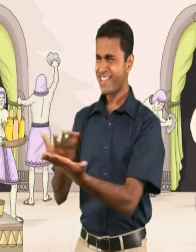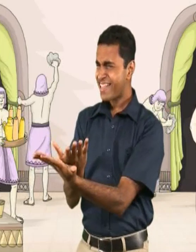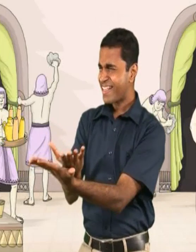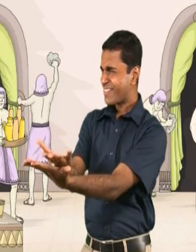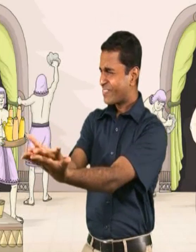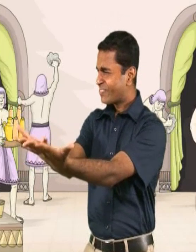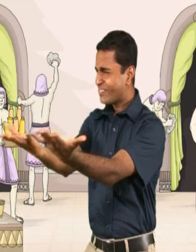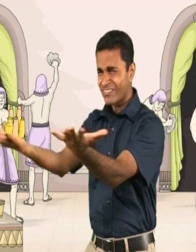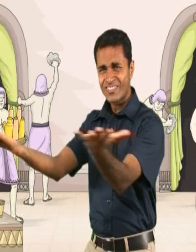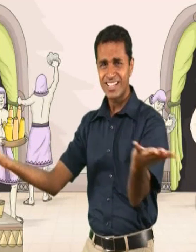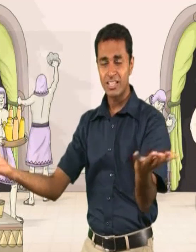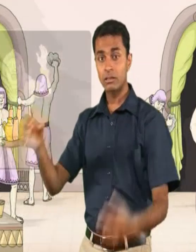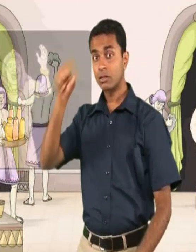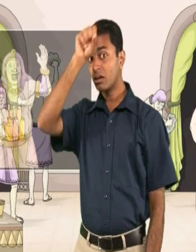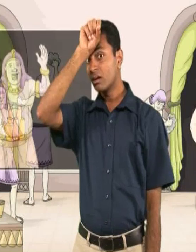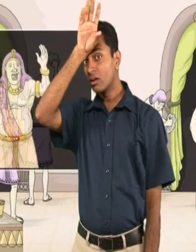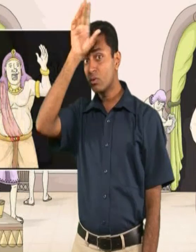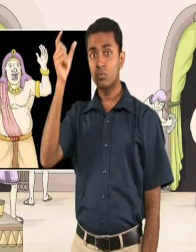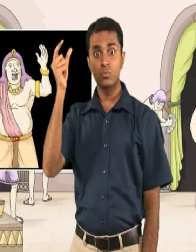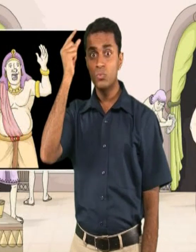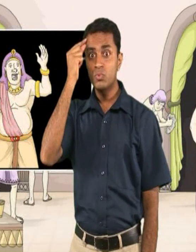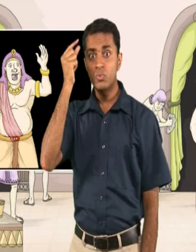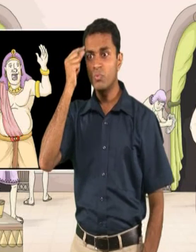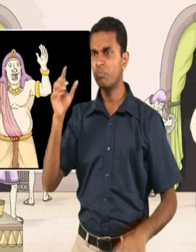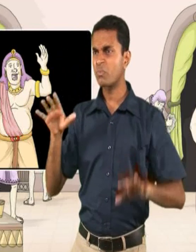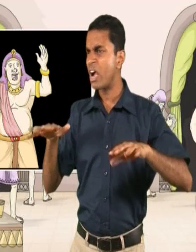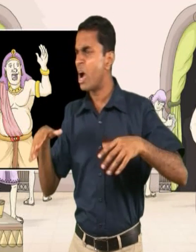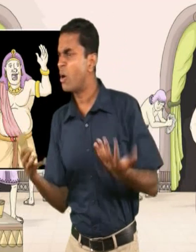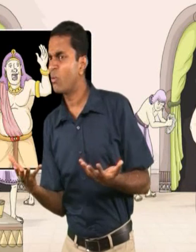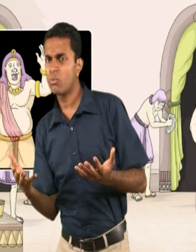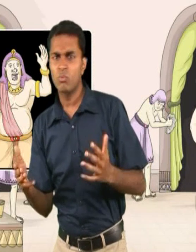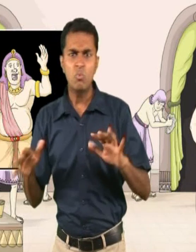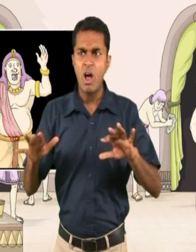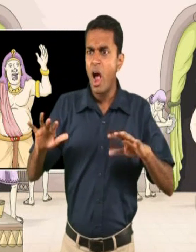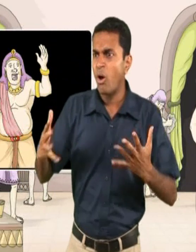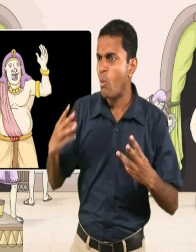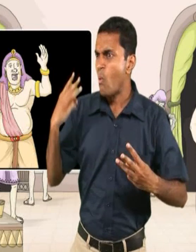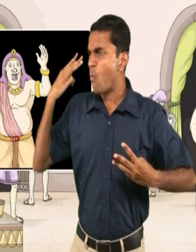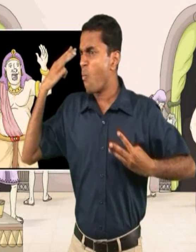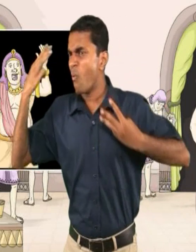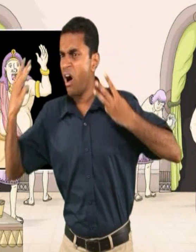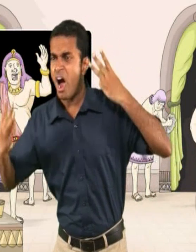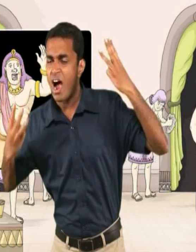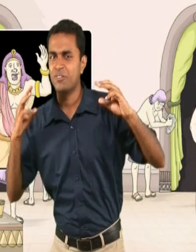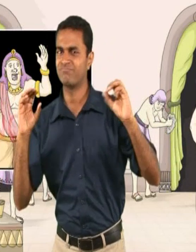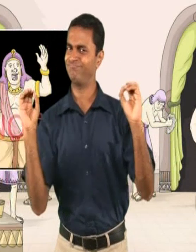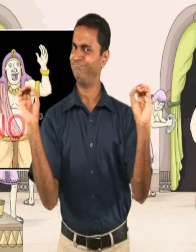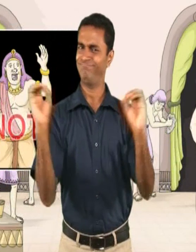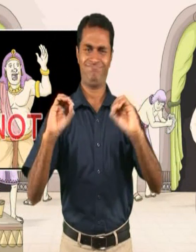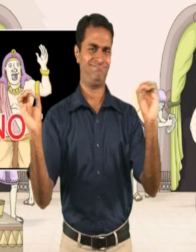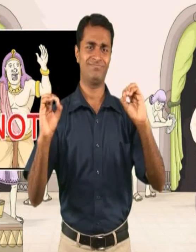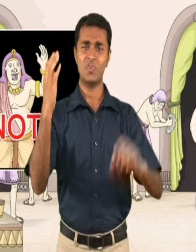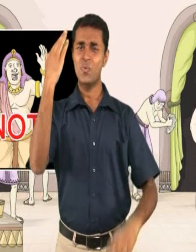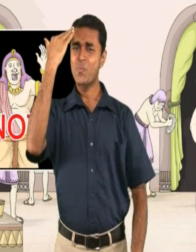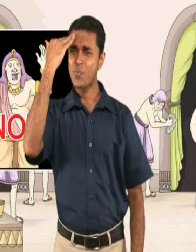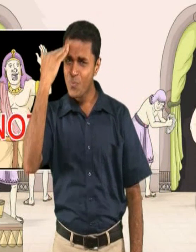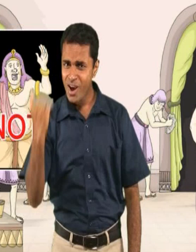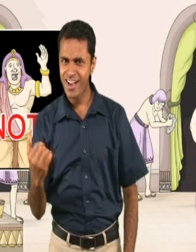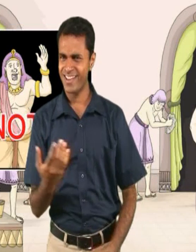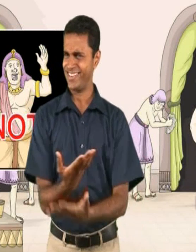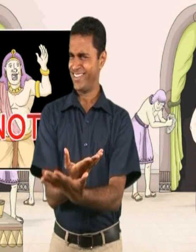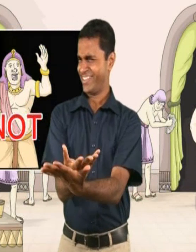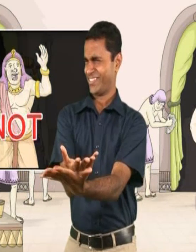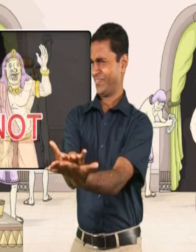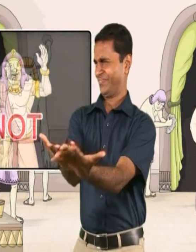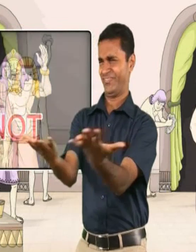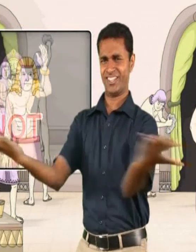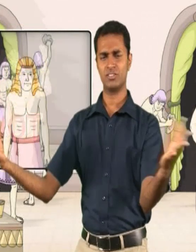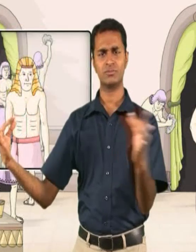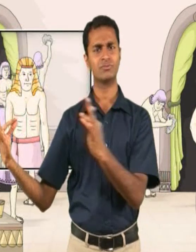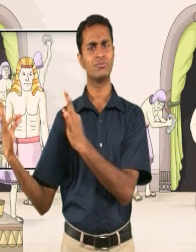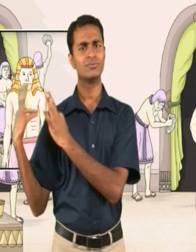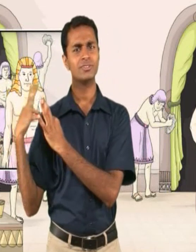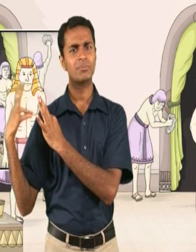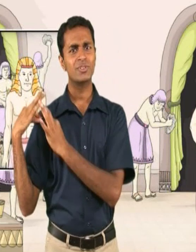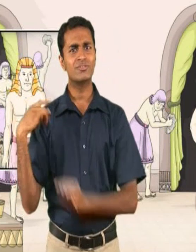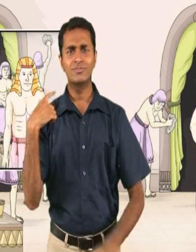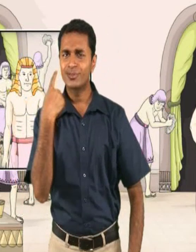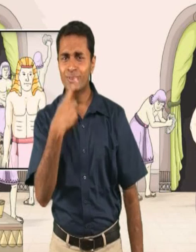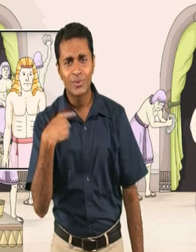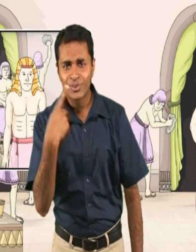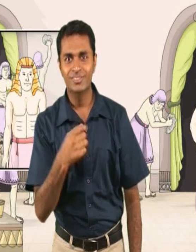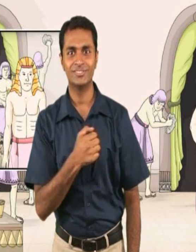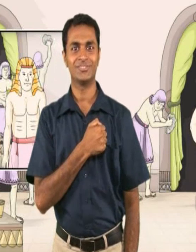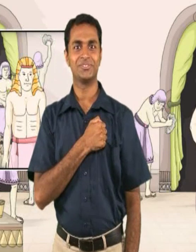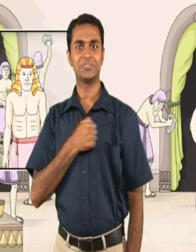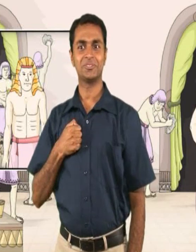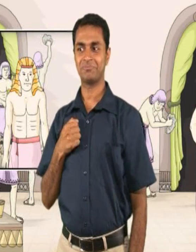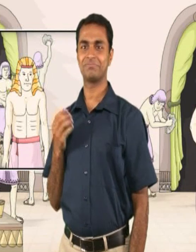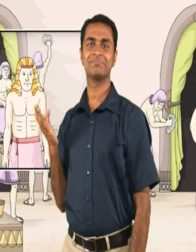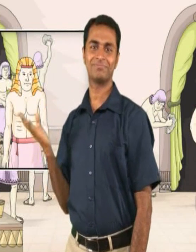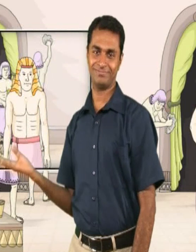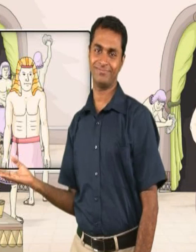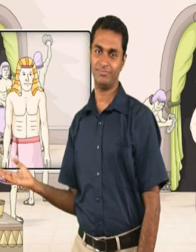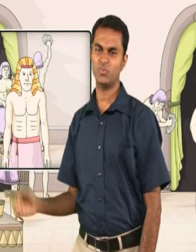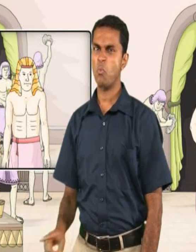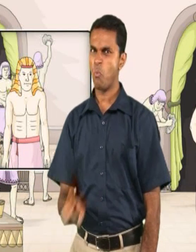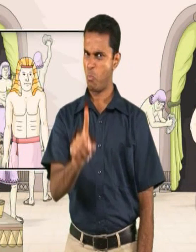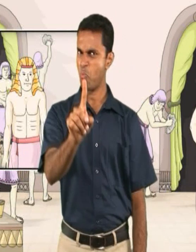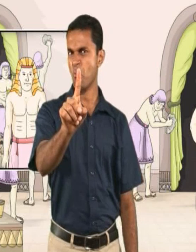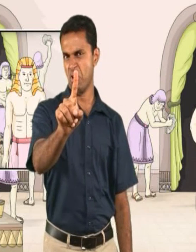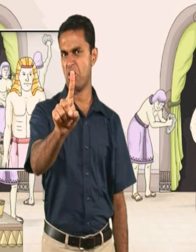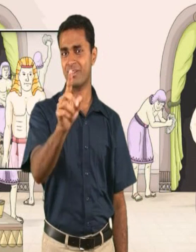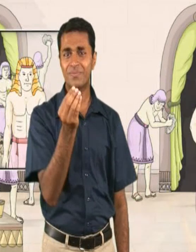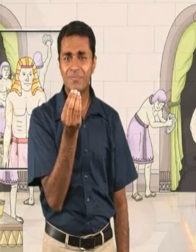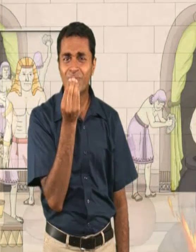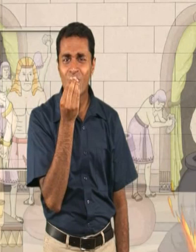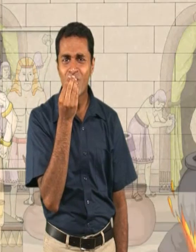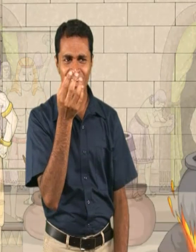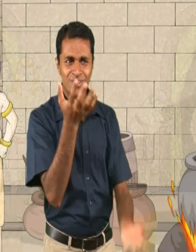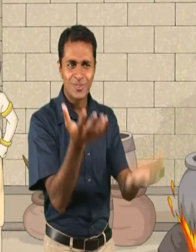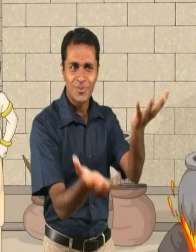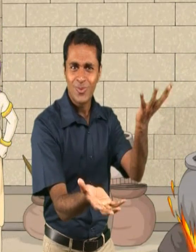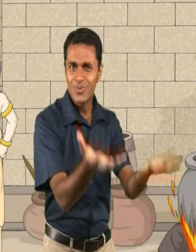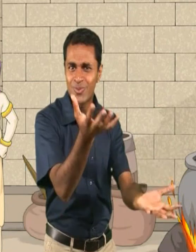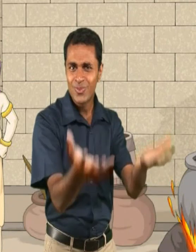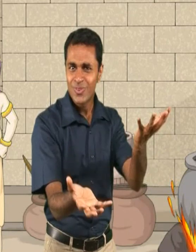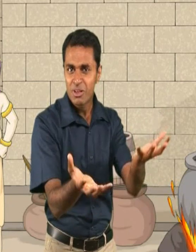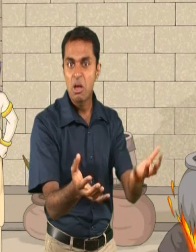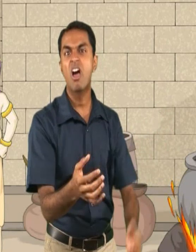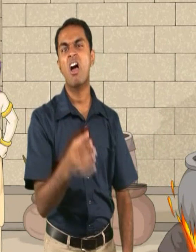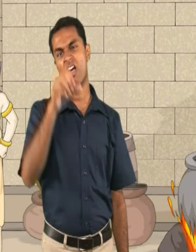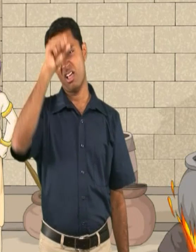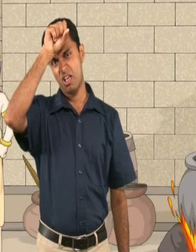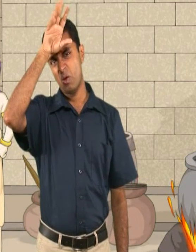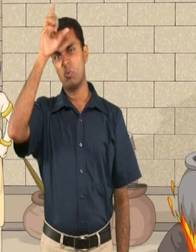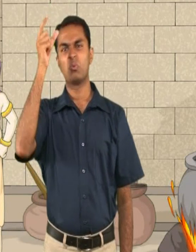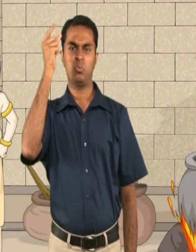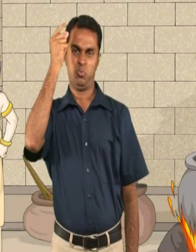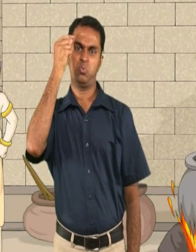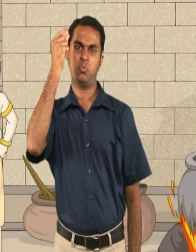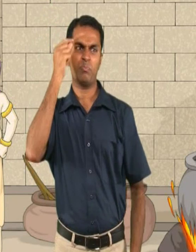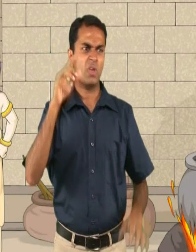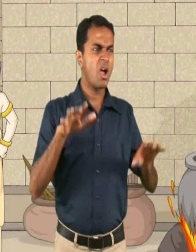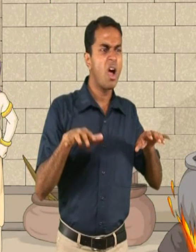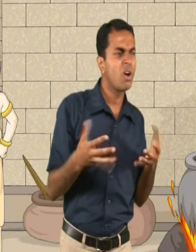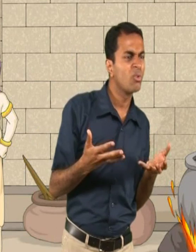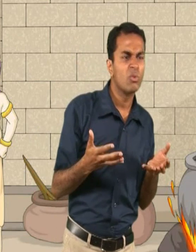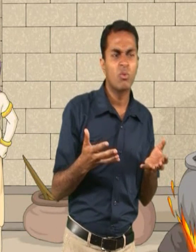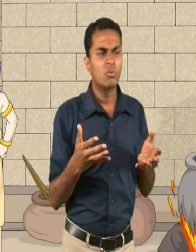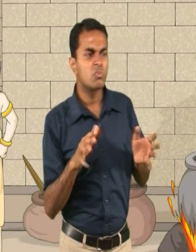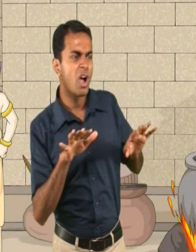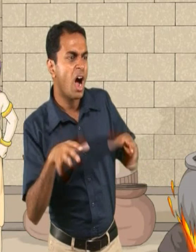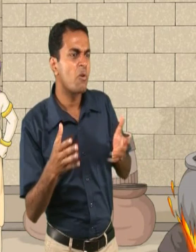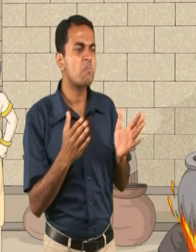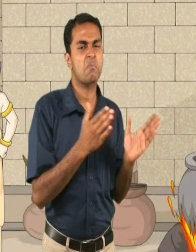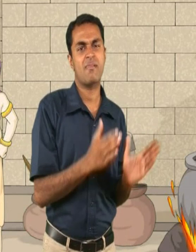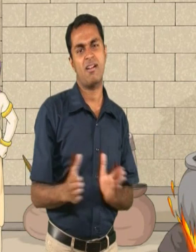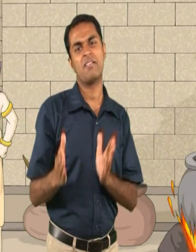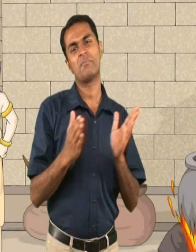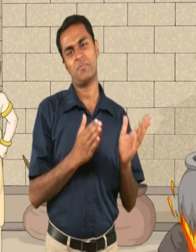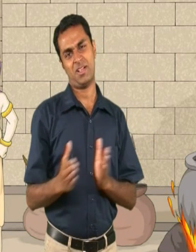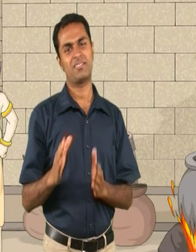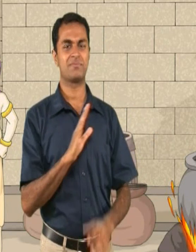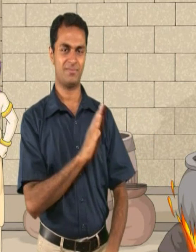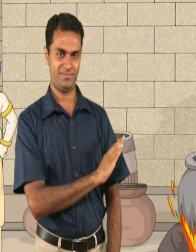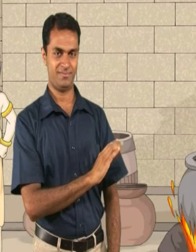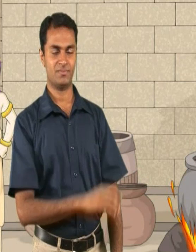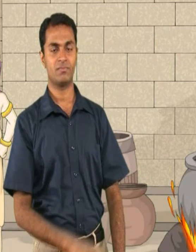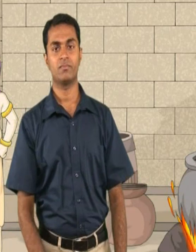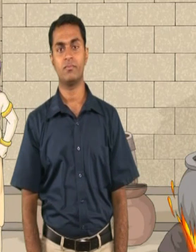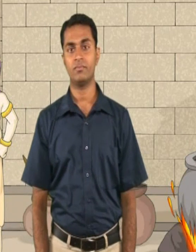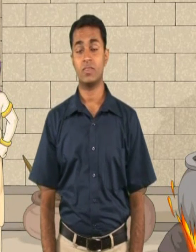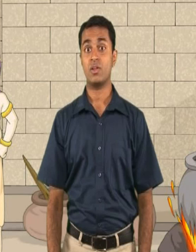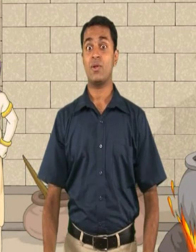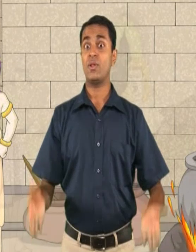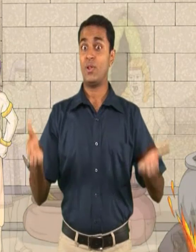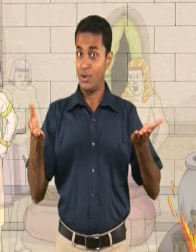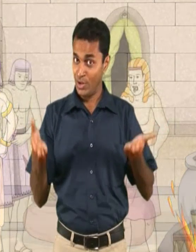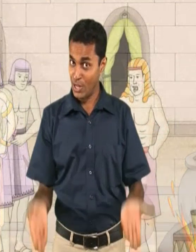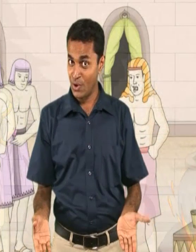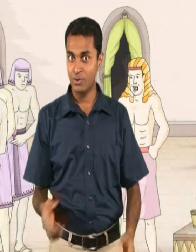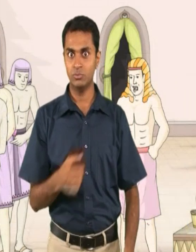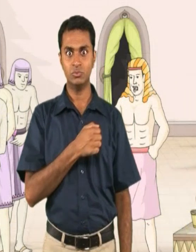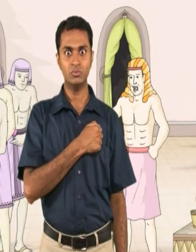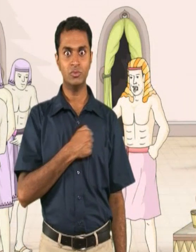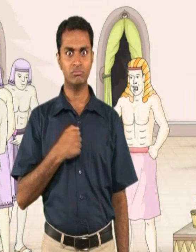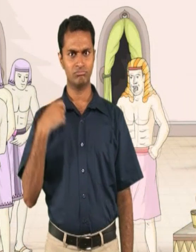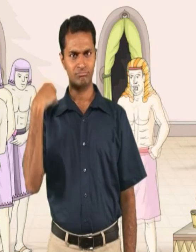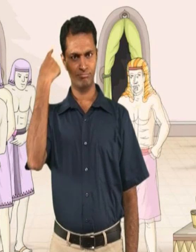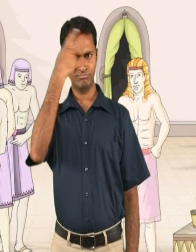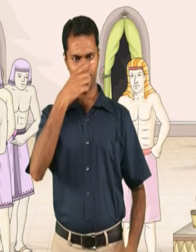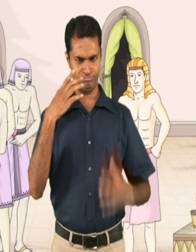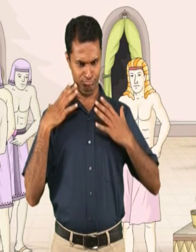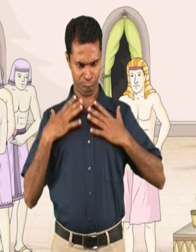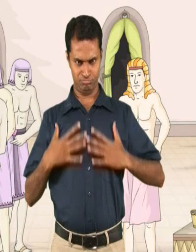he did not concern himself with anything except the food he ate.